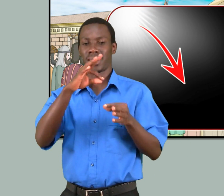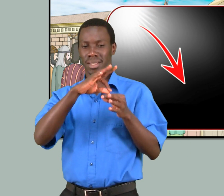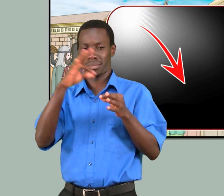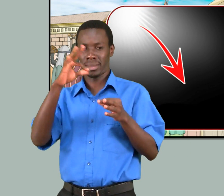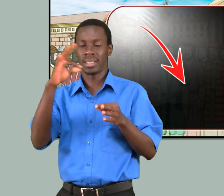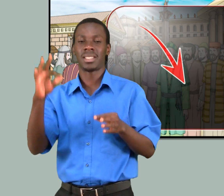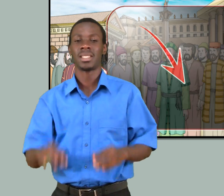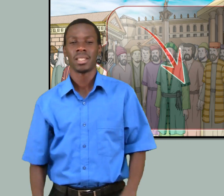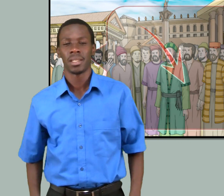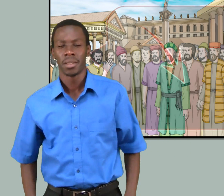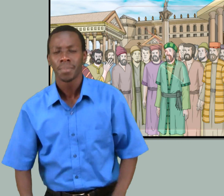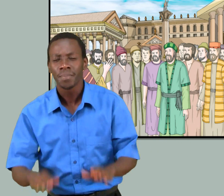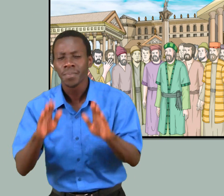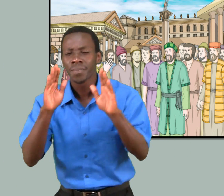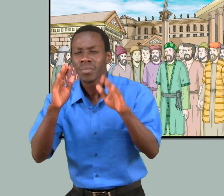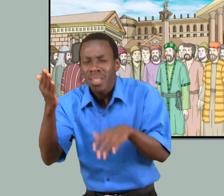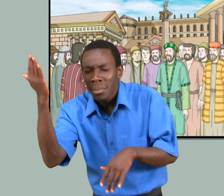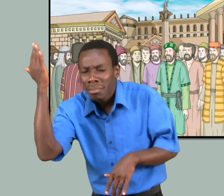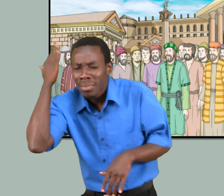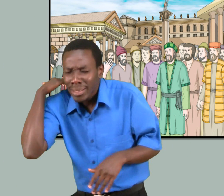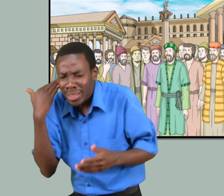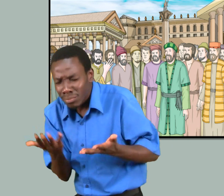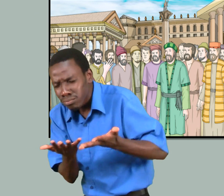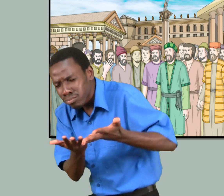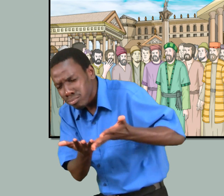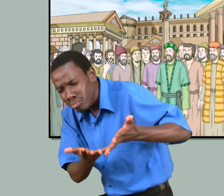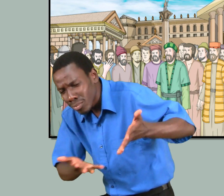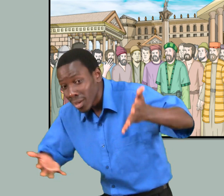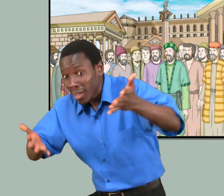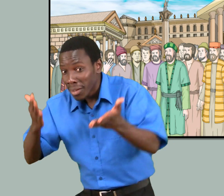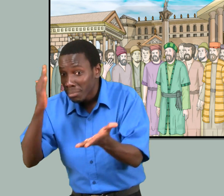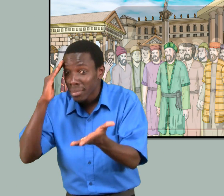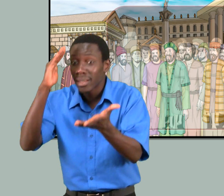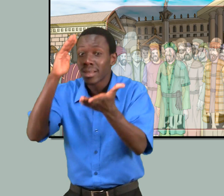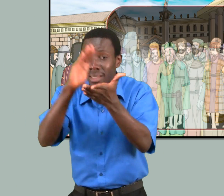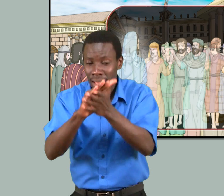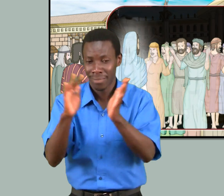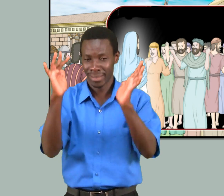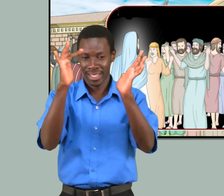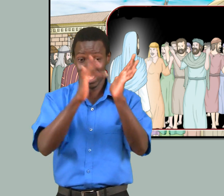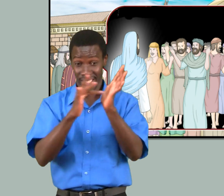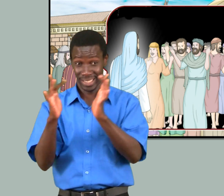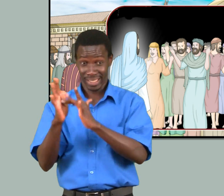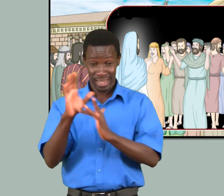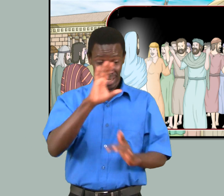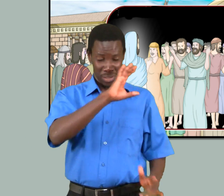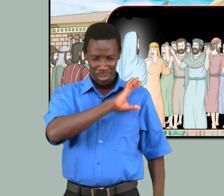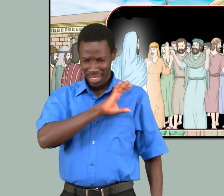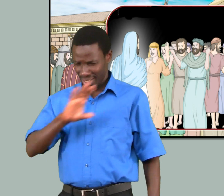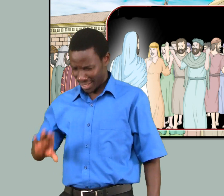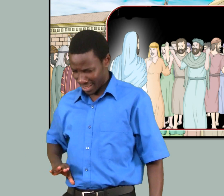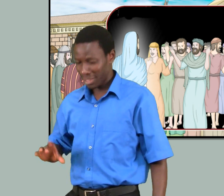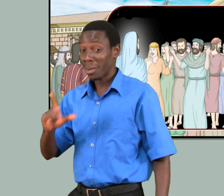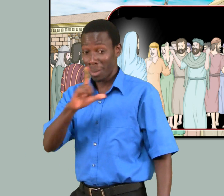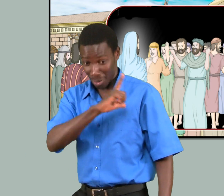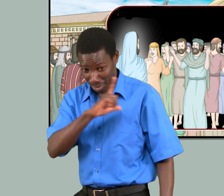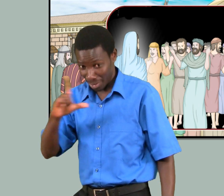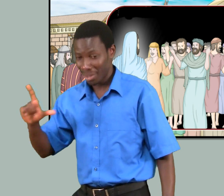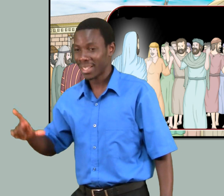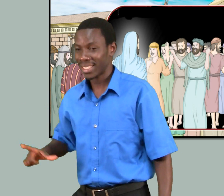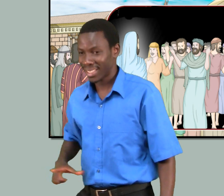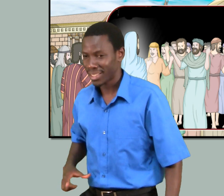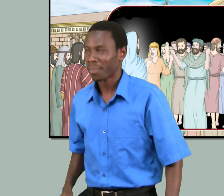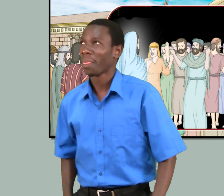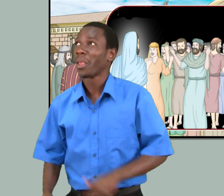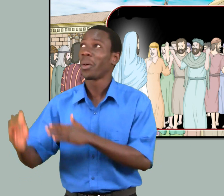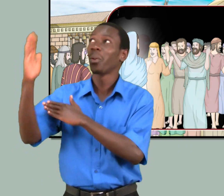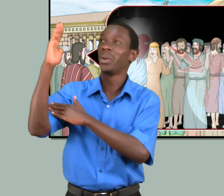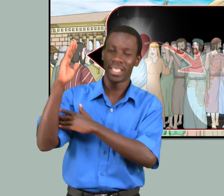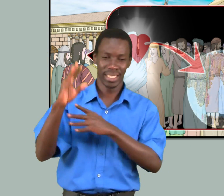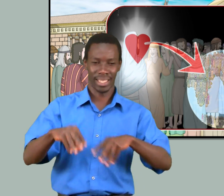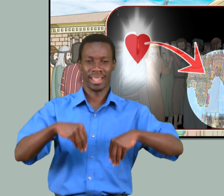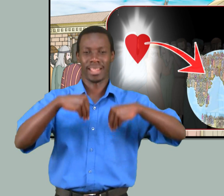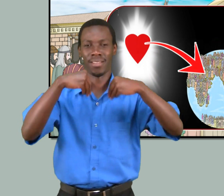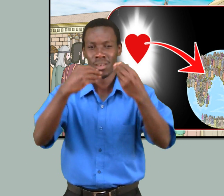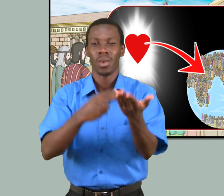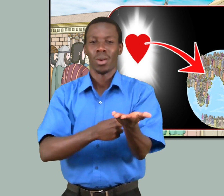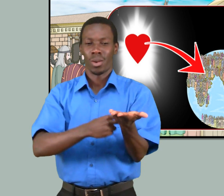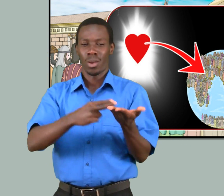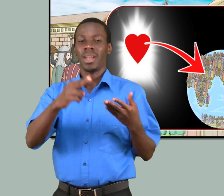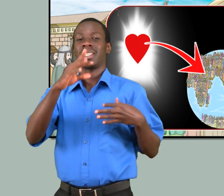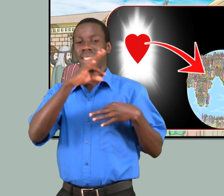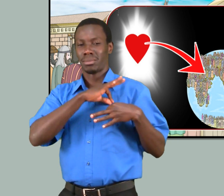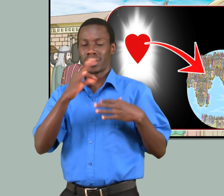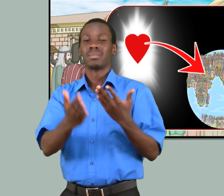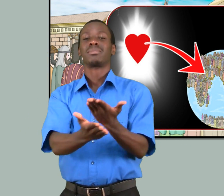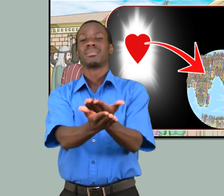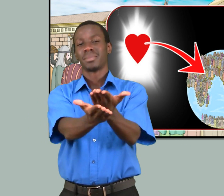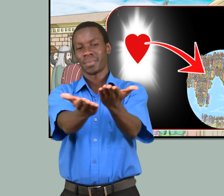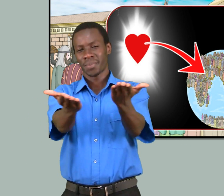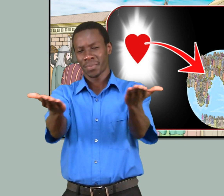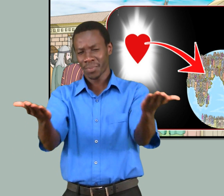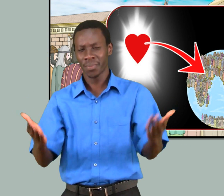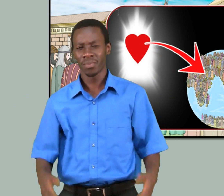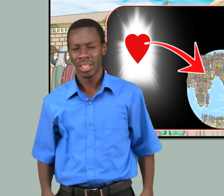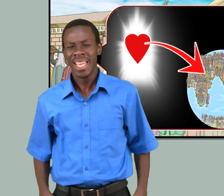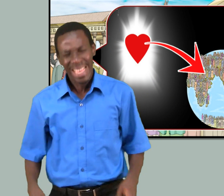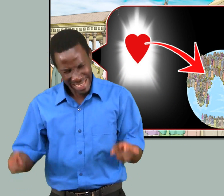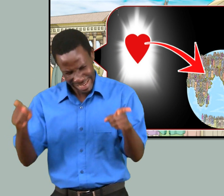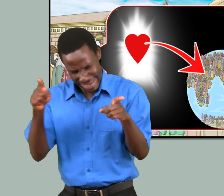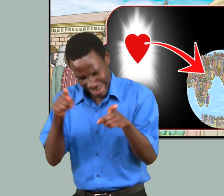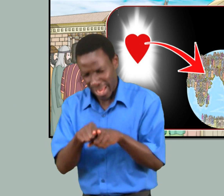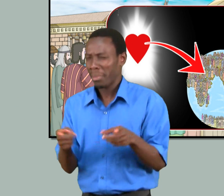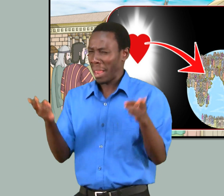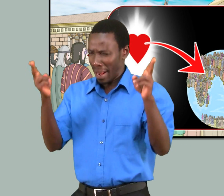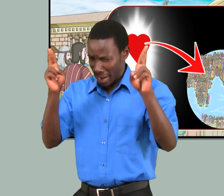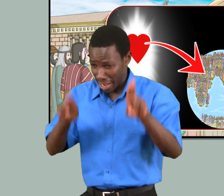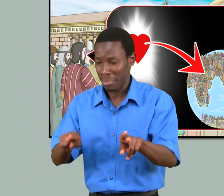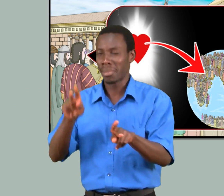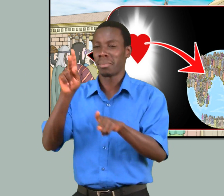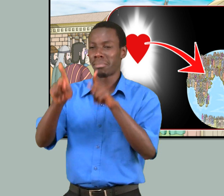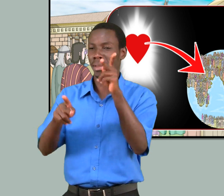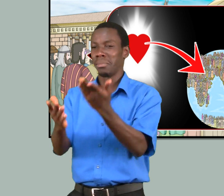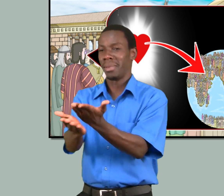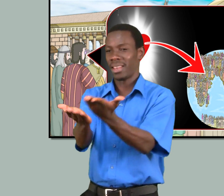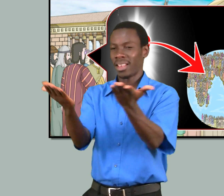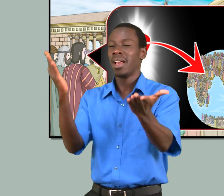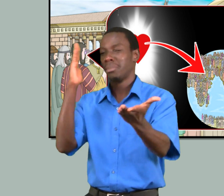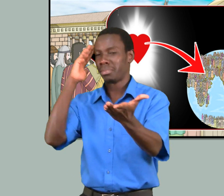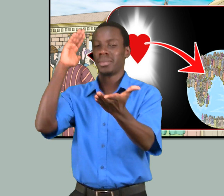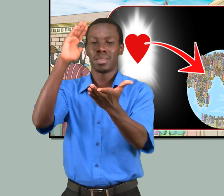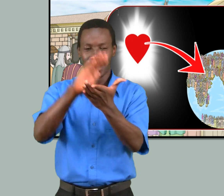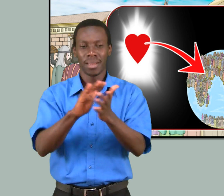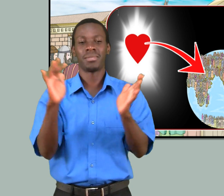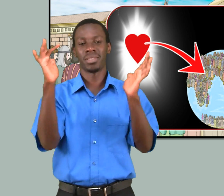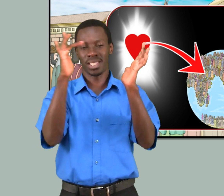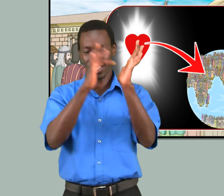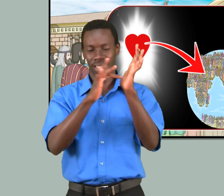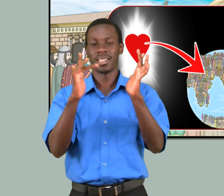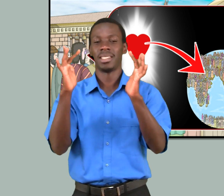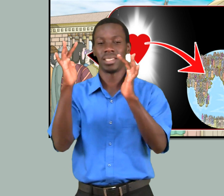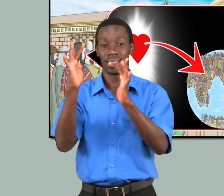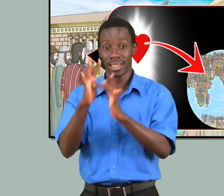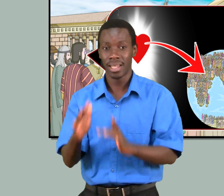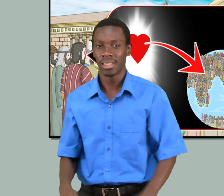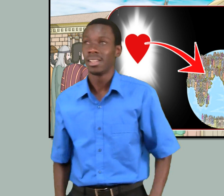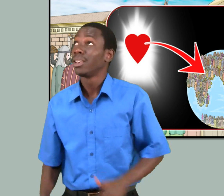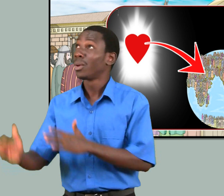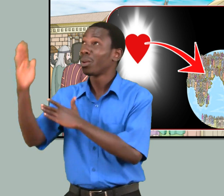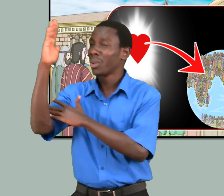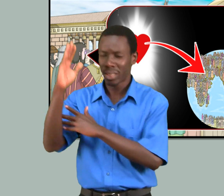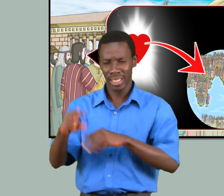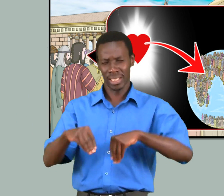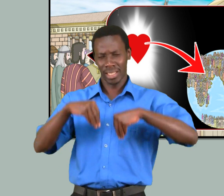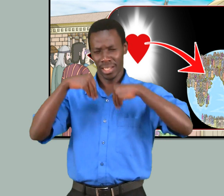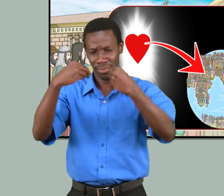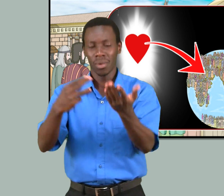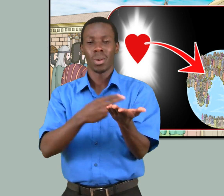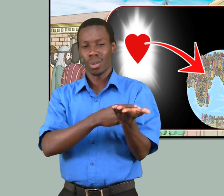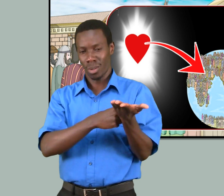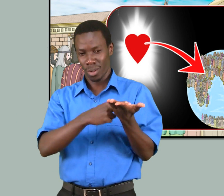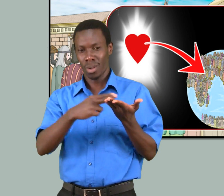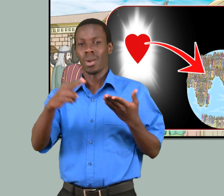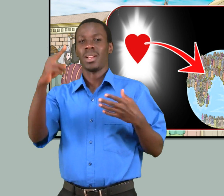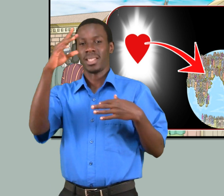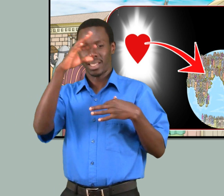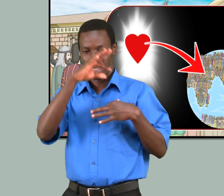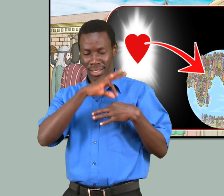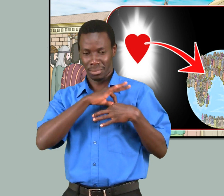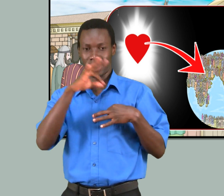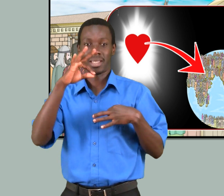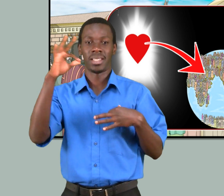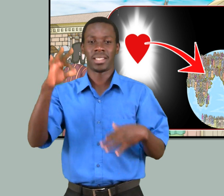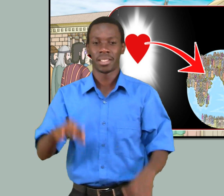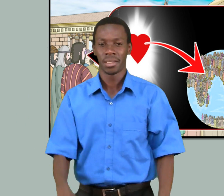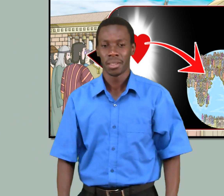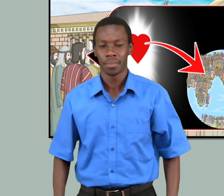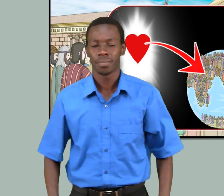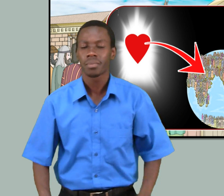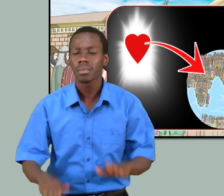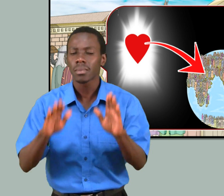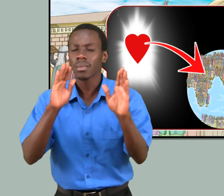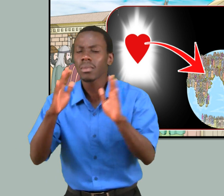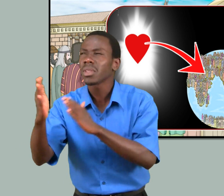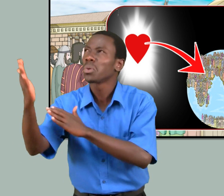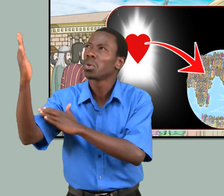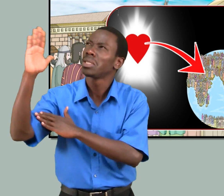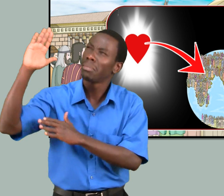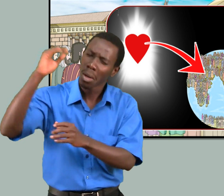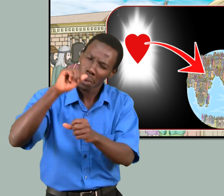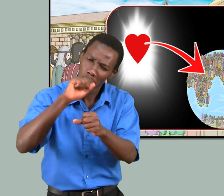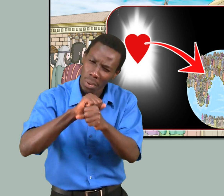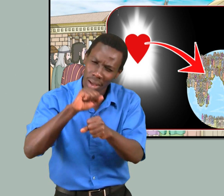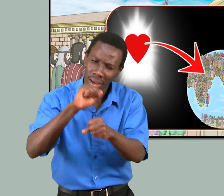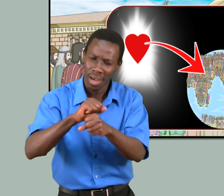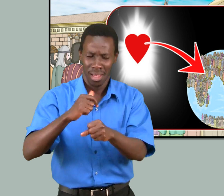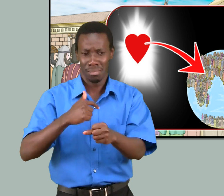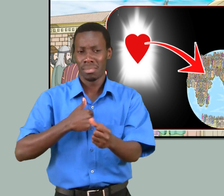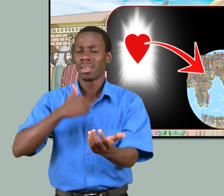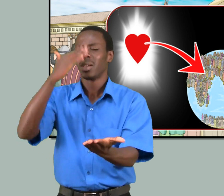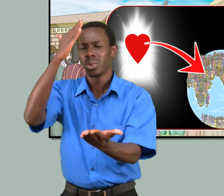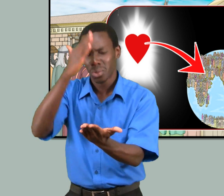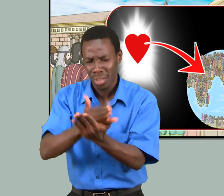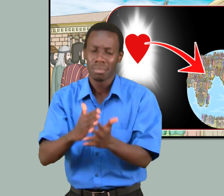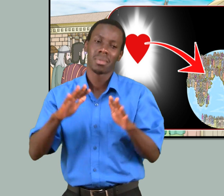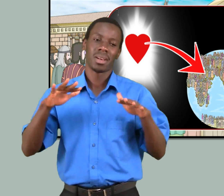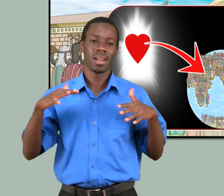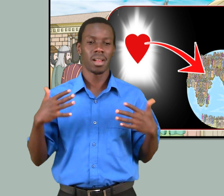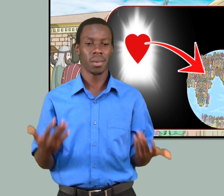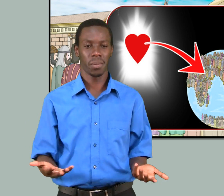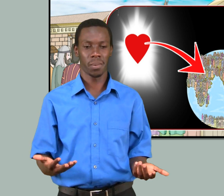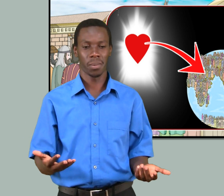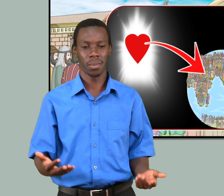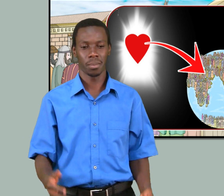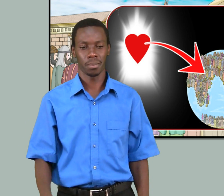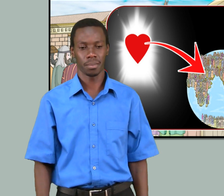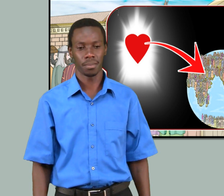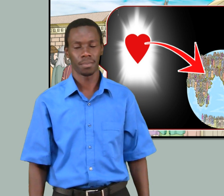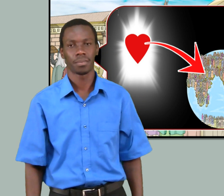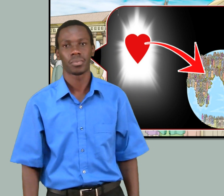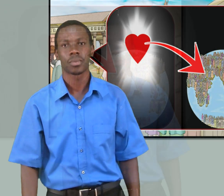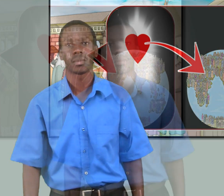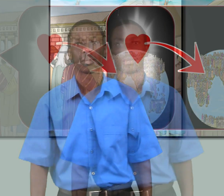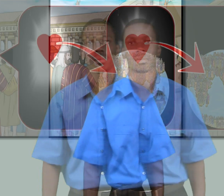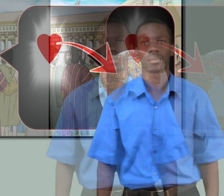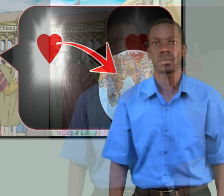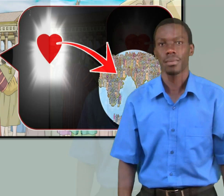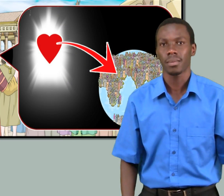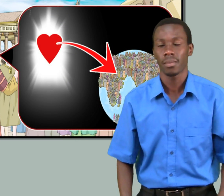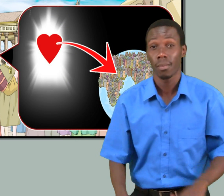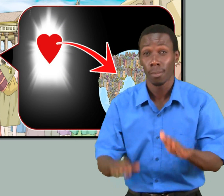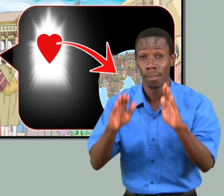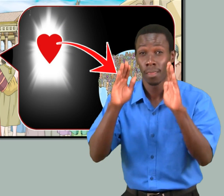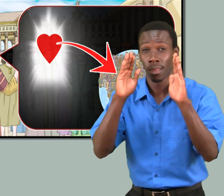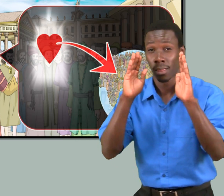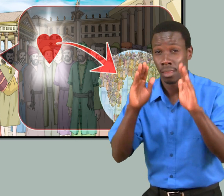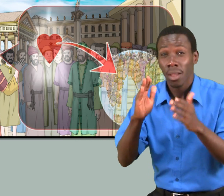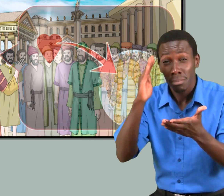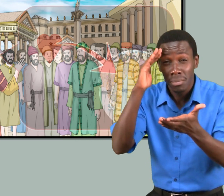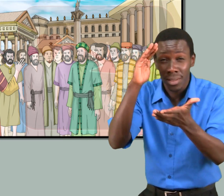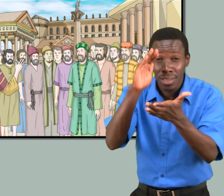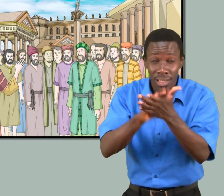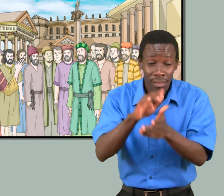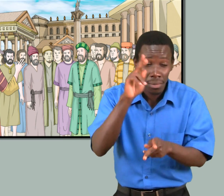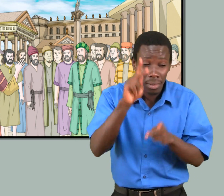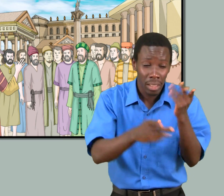So if God gave them the same gift He gave us who believed in the Lord Jesus Christ, who was I to hinder the work of God?”